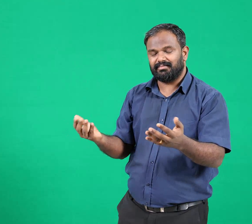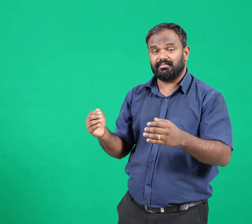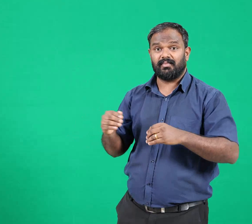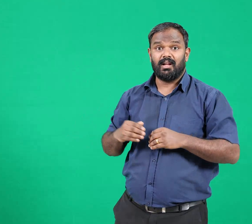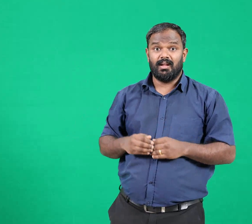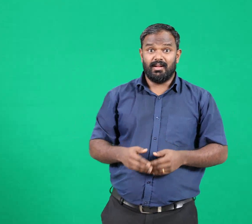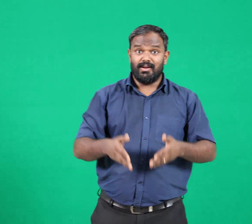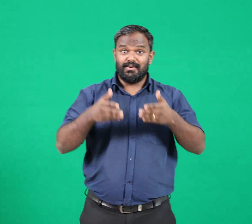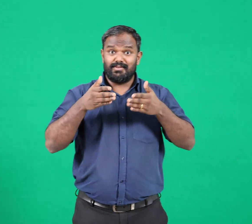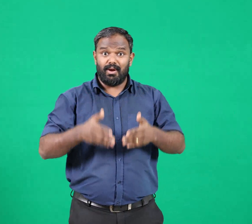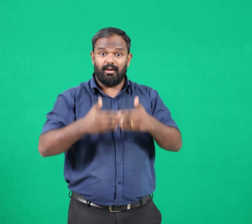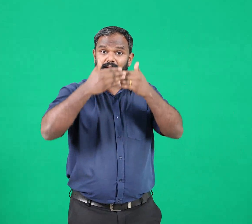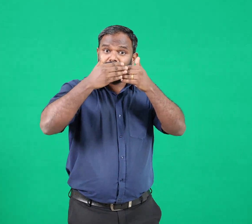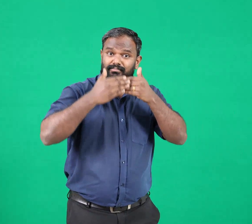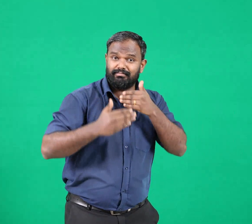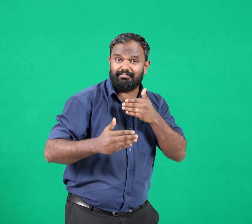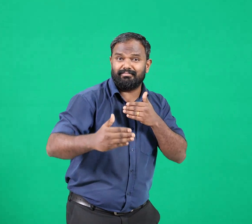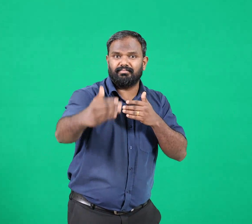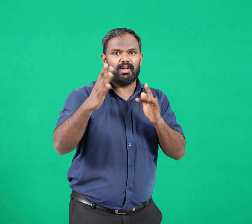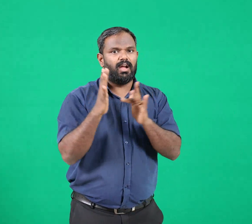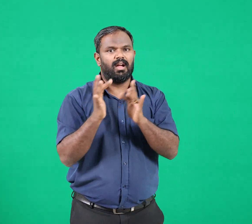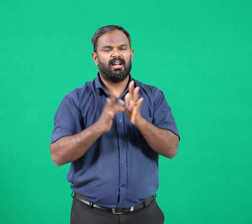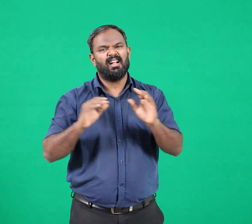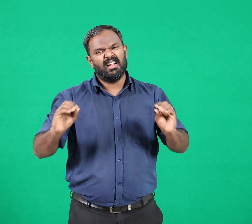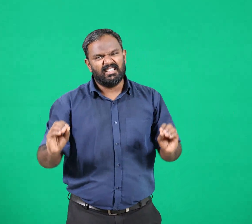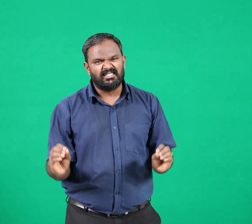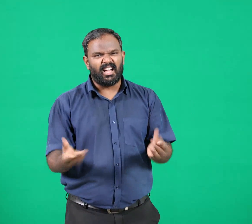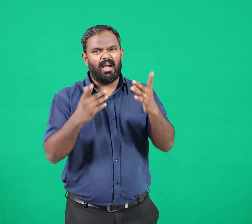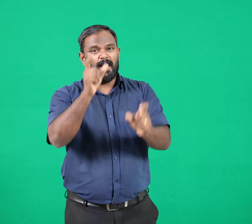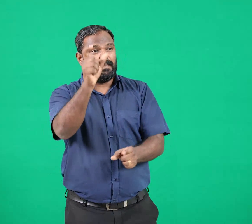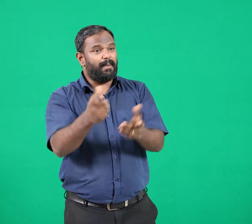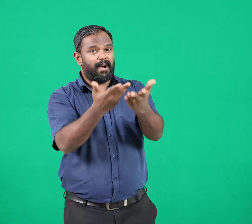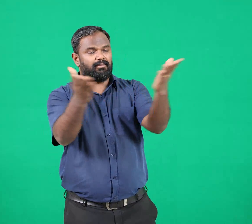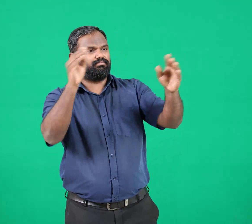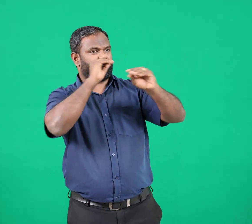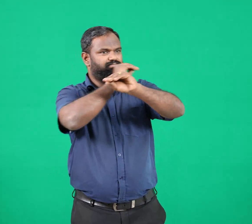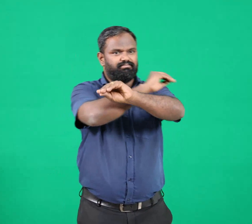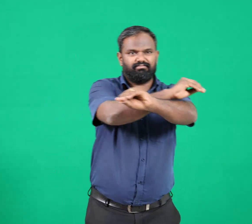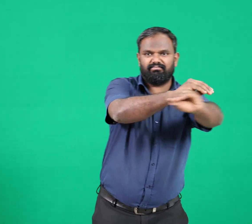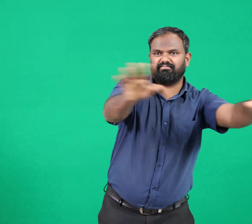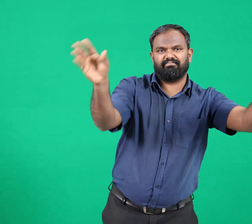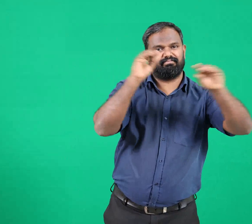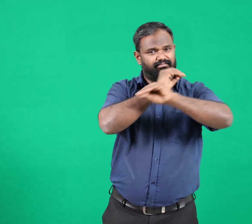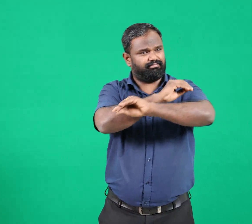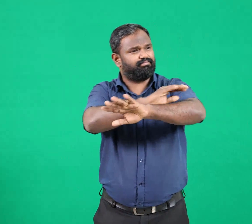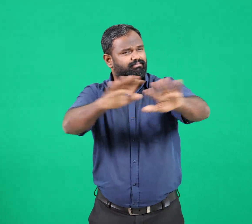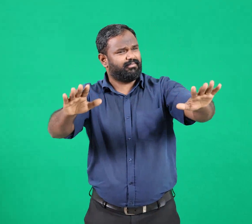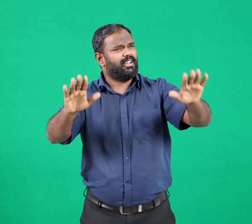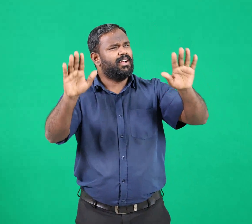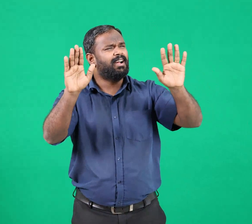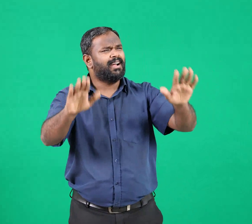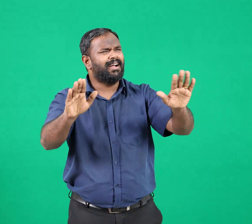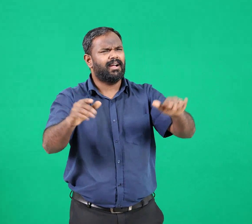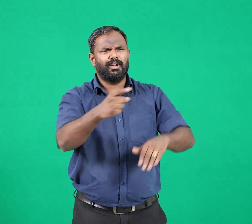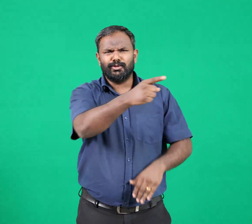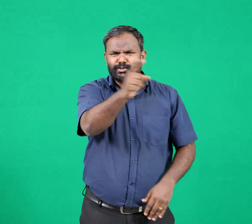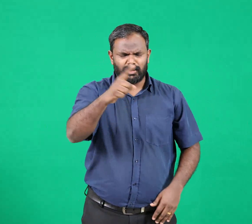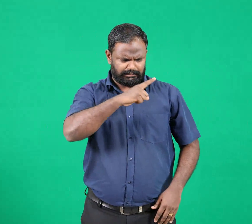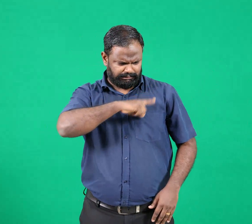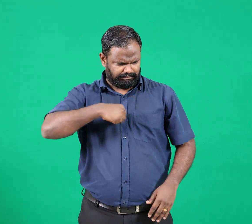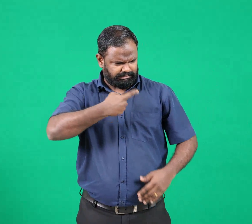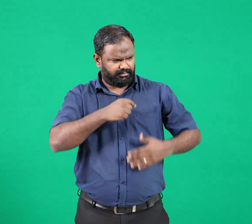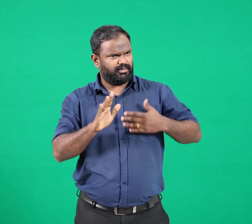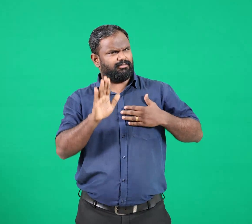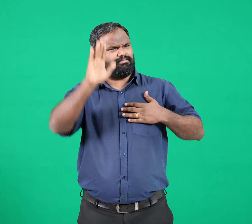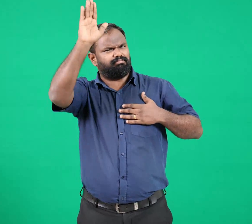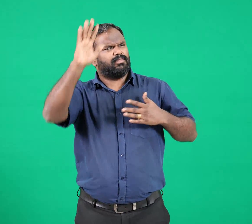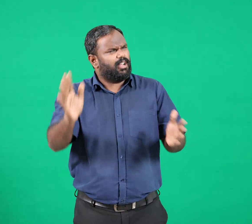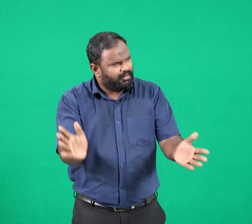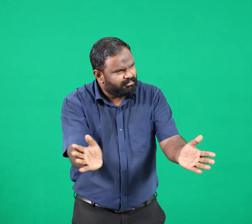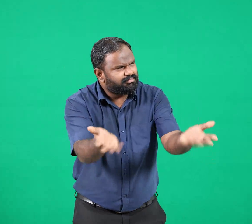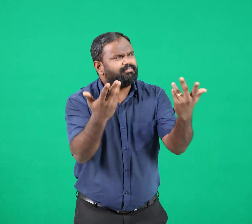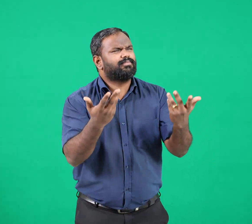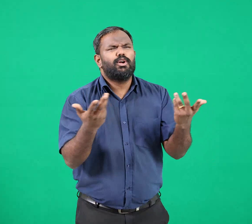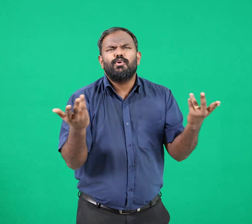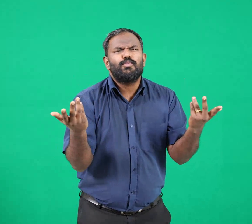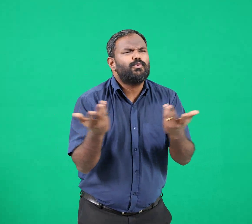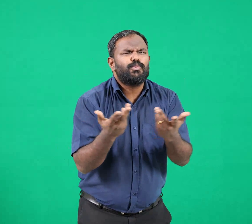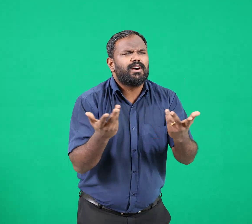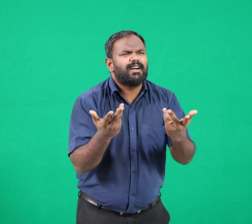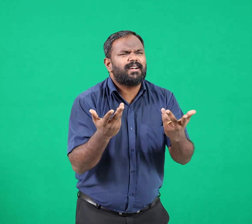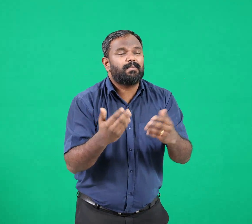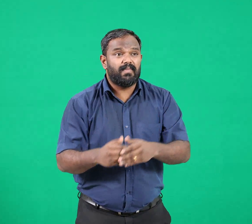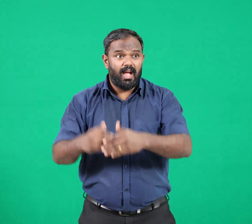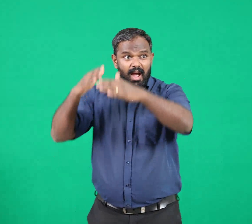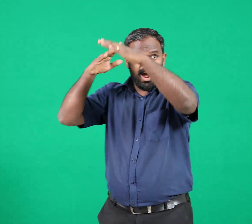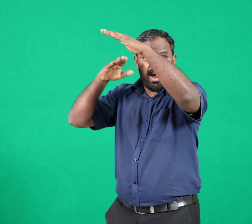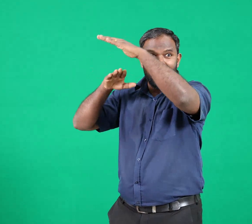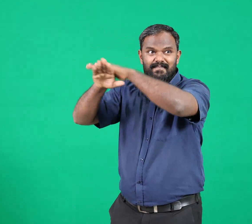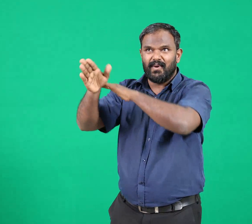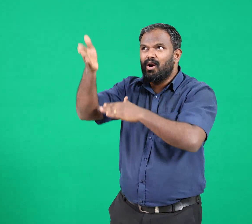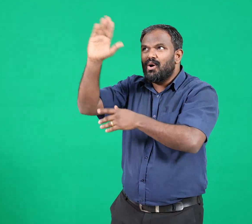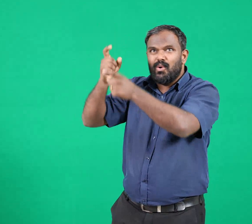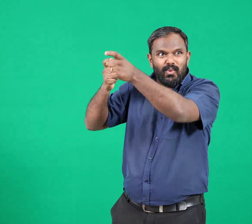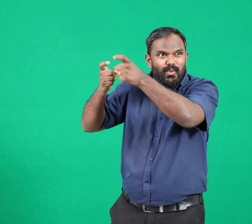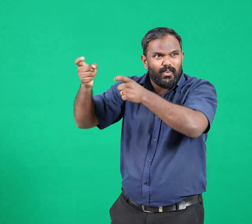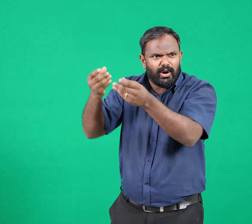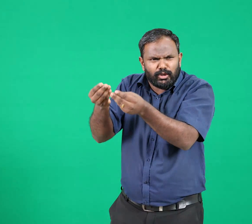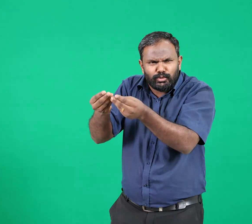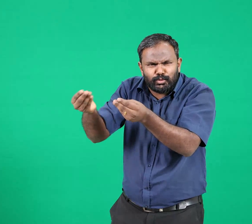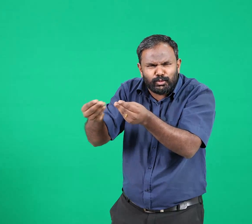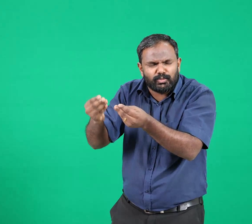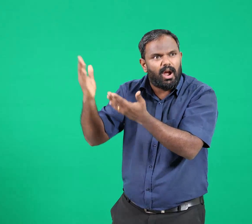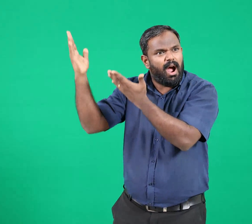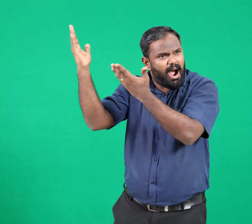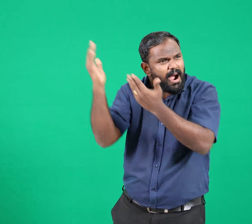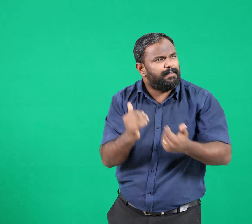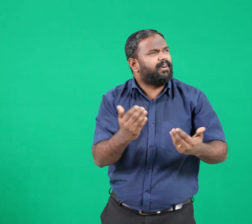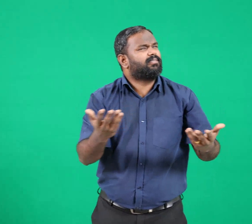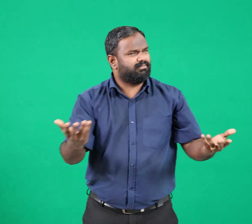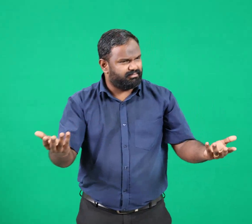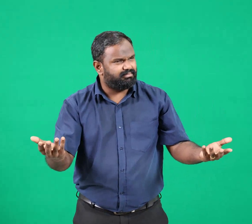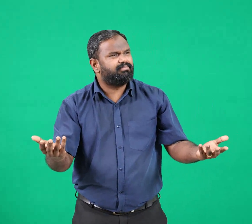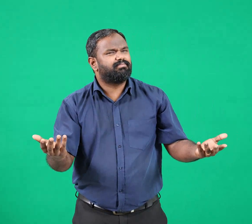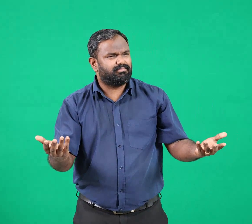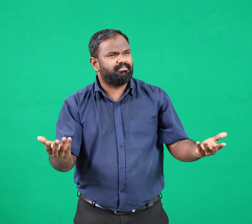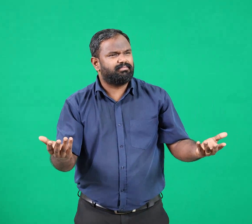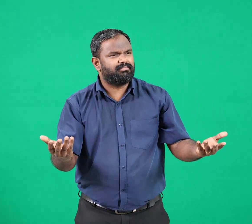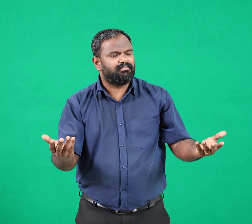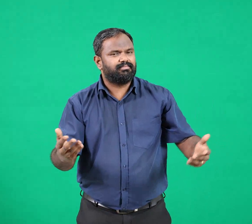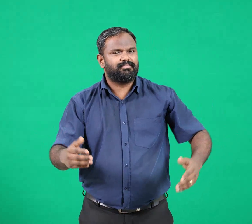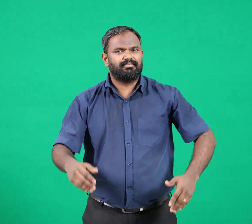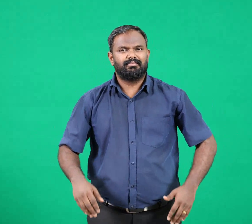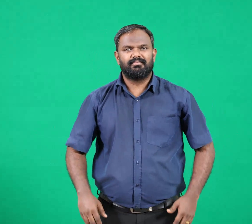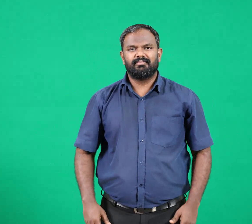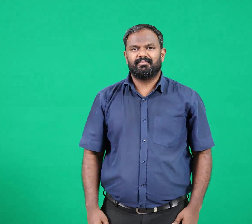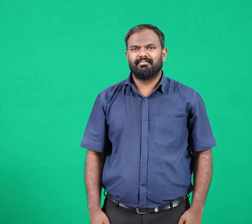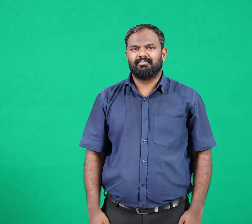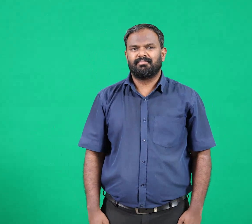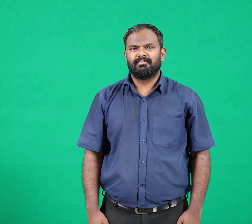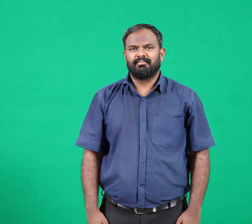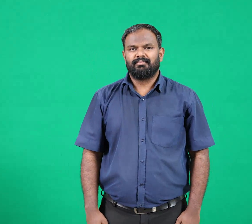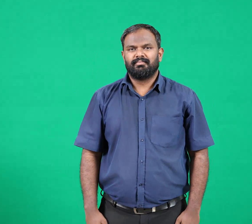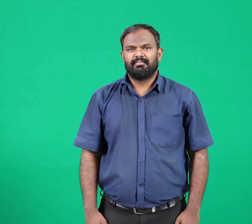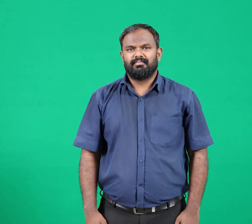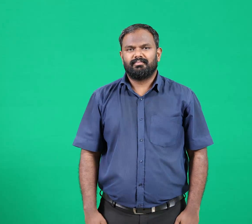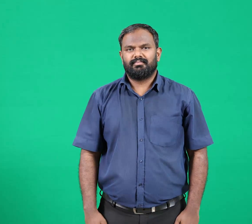From that time on Jesus began to preach, "Repent, for the kingdom of heaven is near."